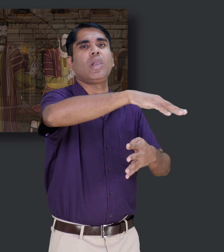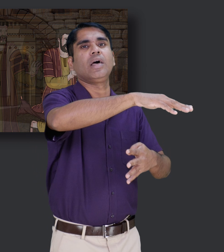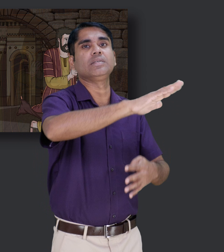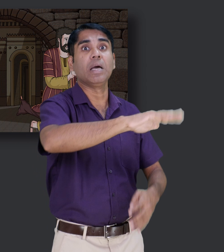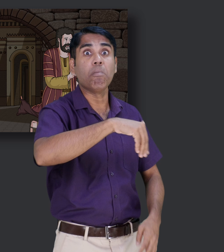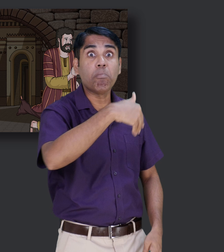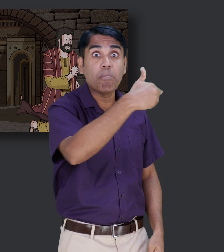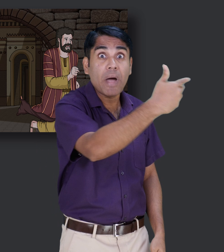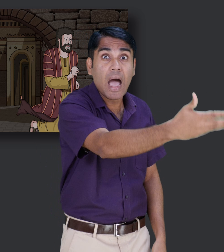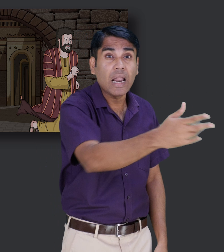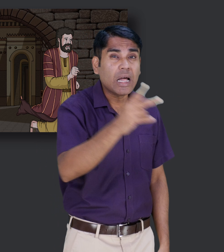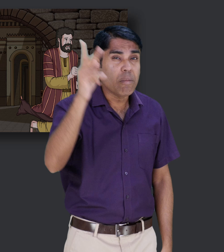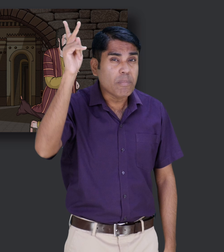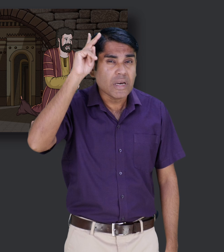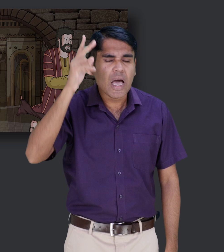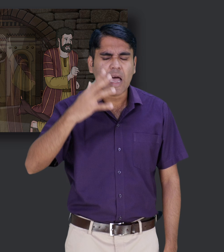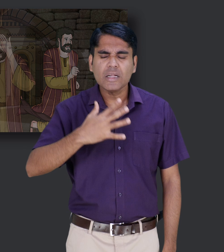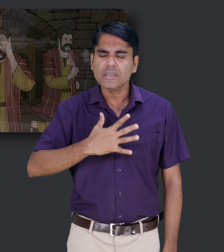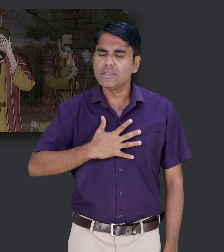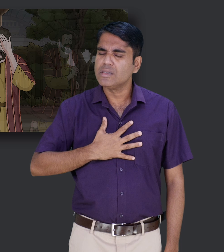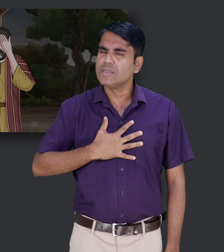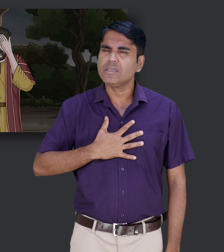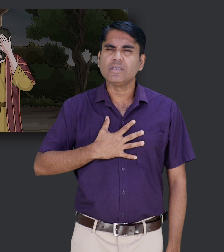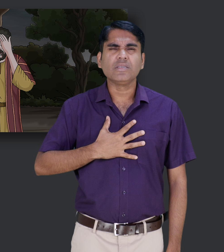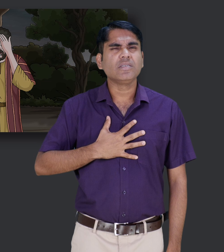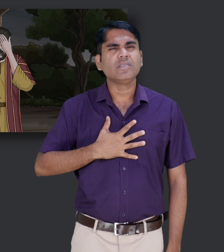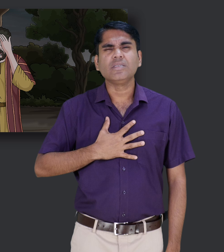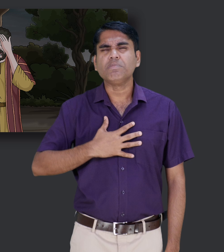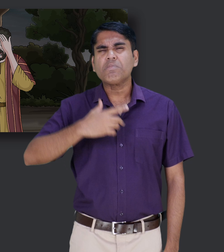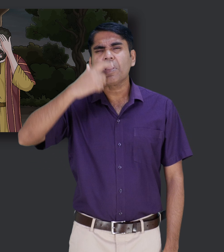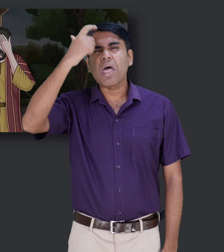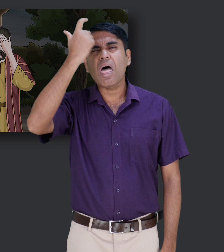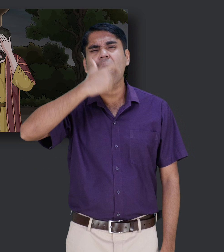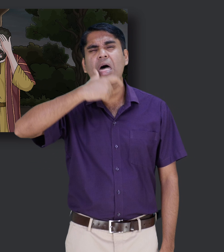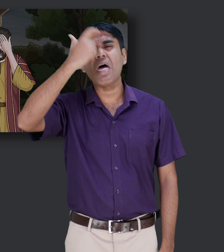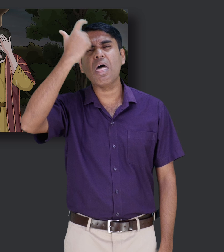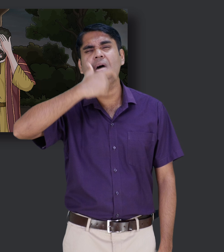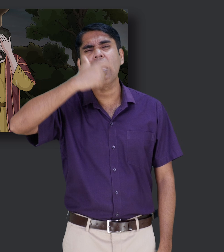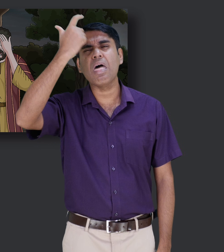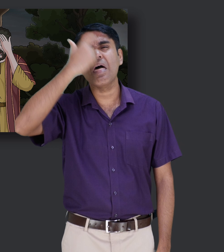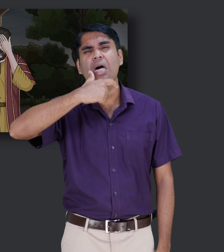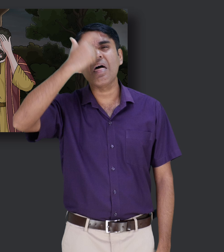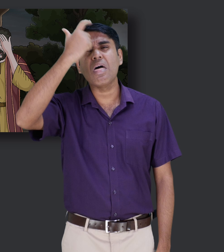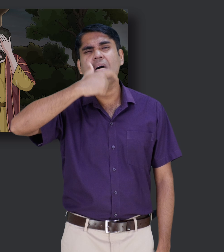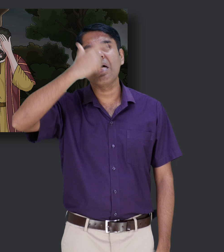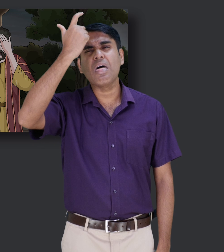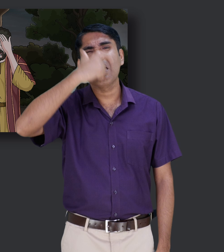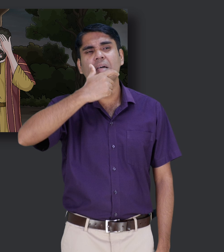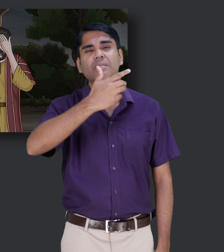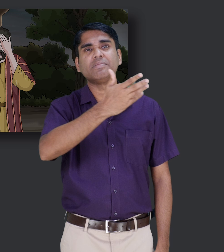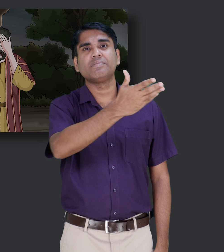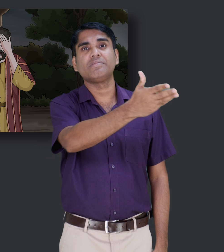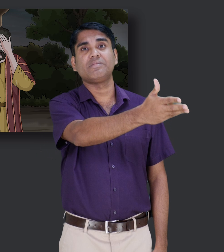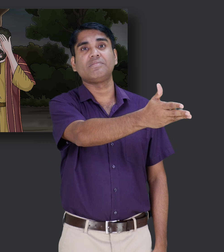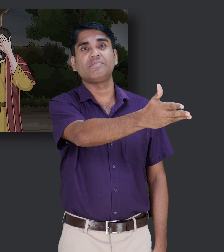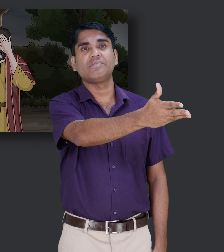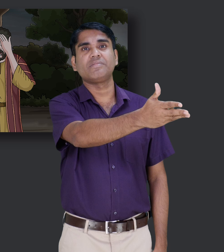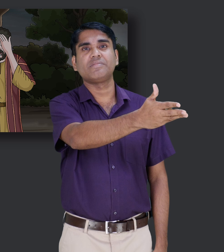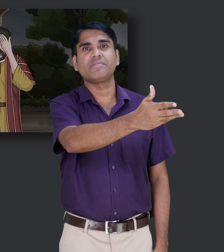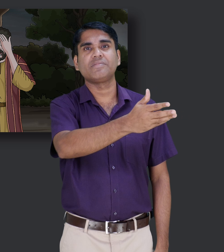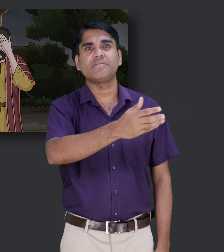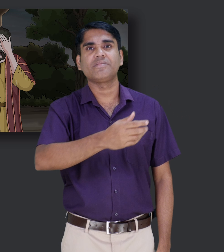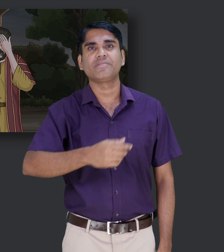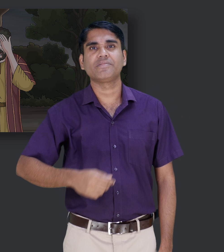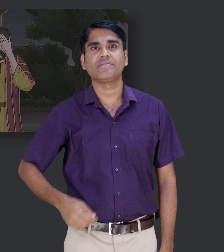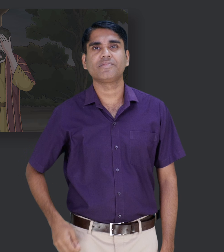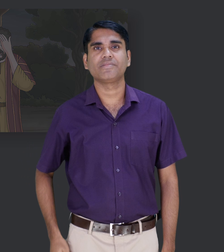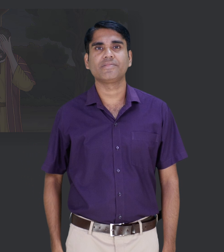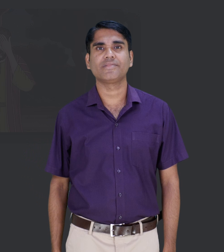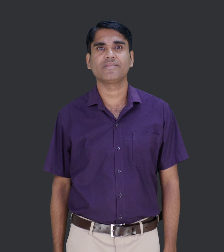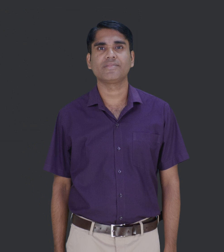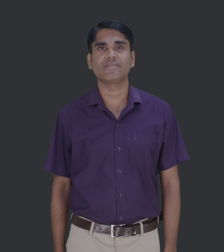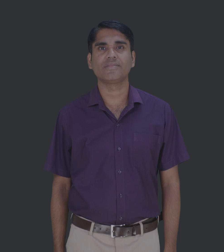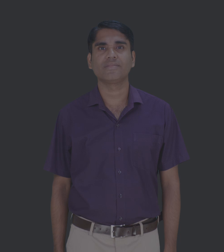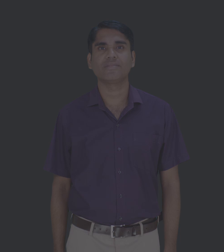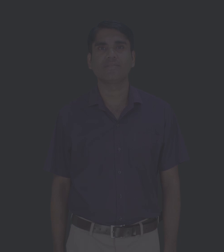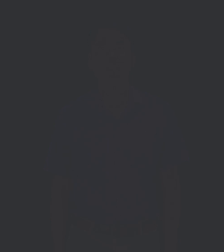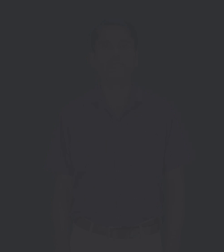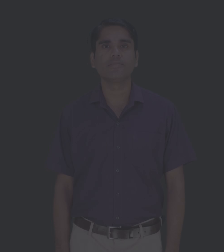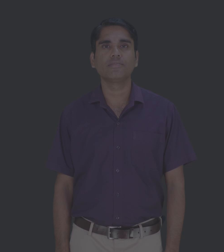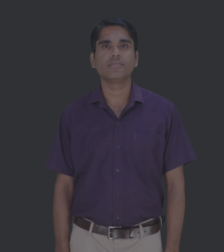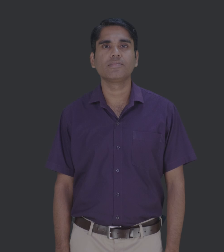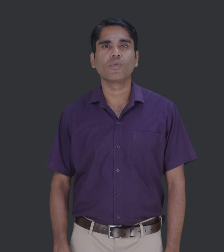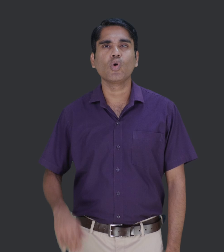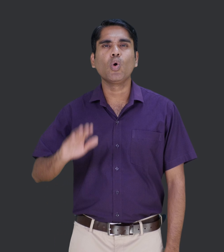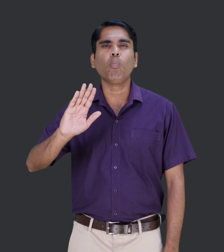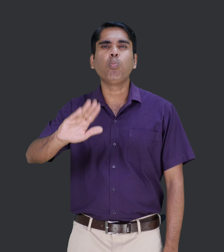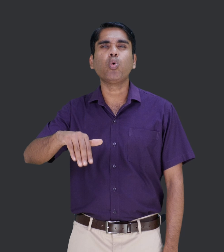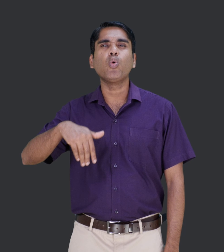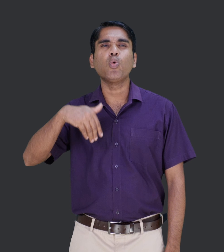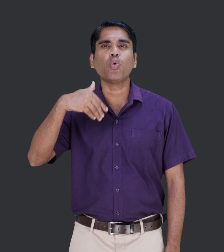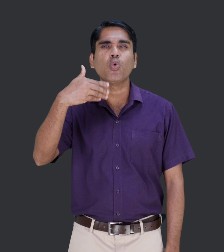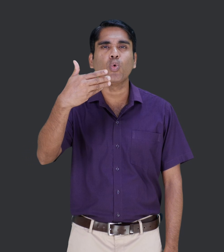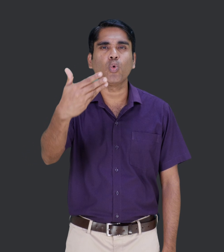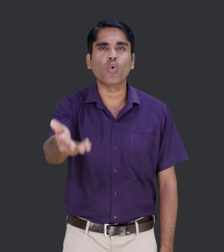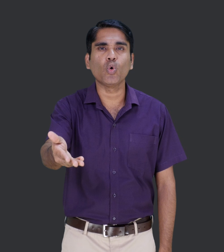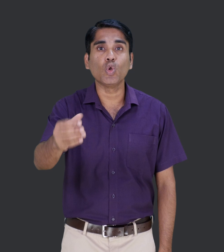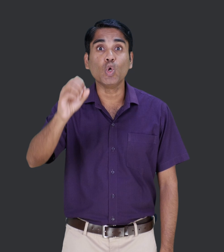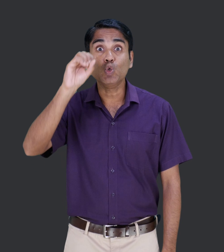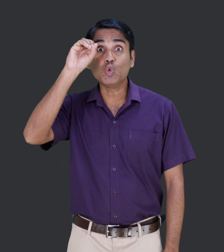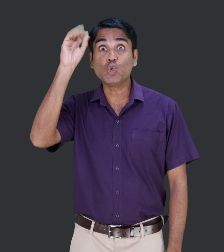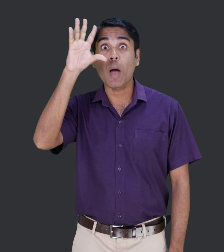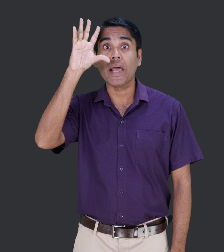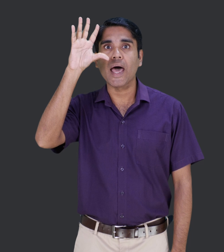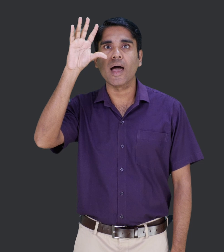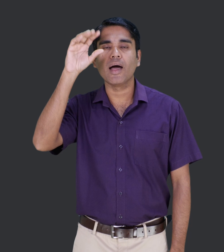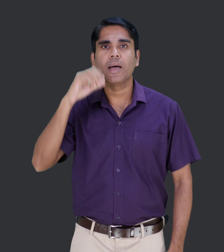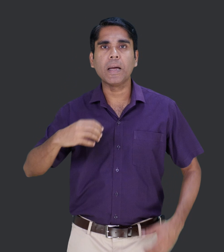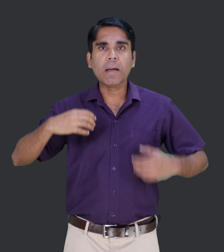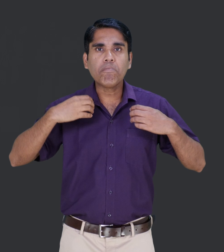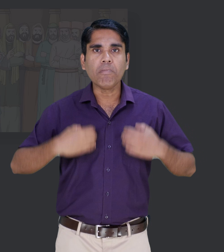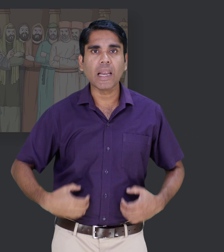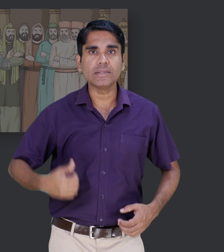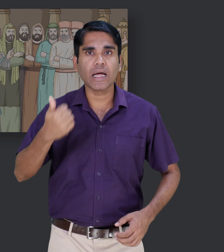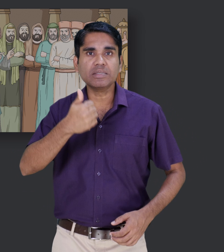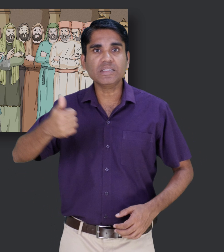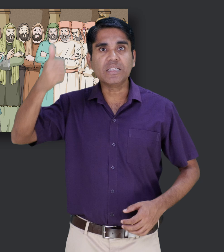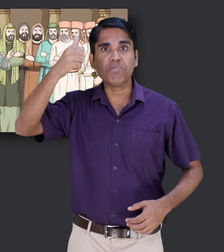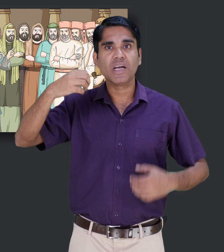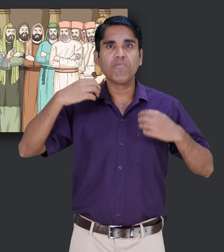And he went outside and wept bitterly.